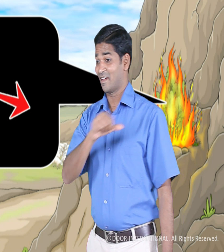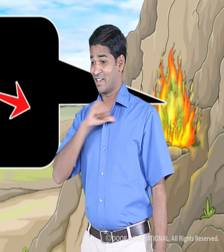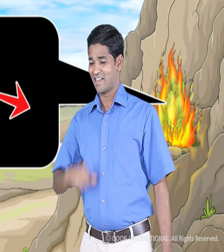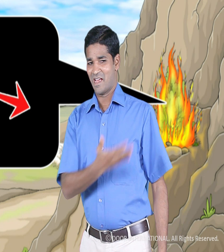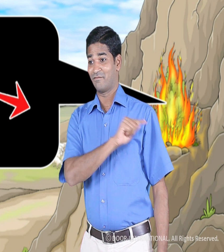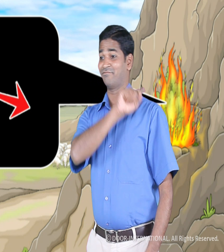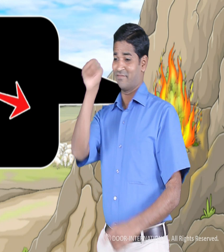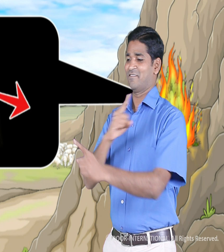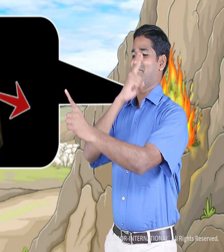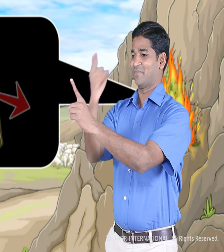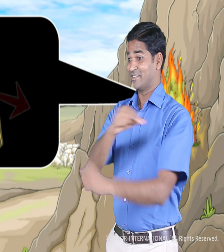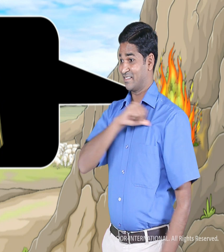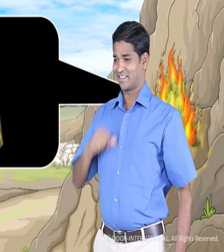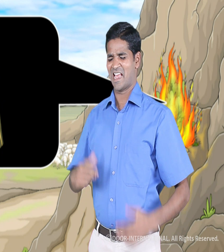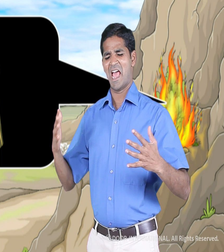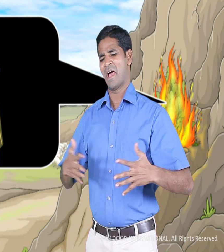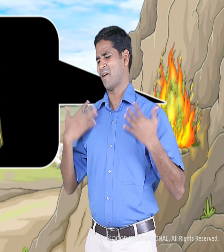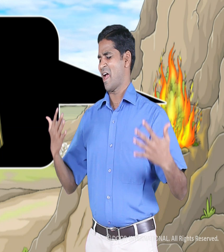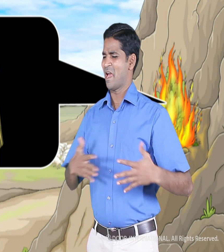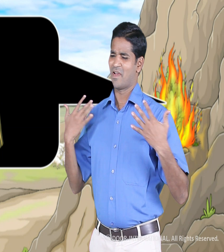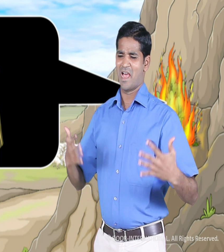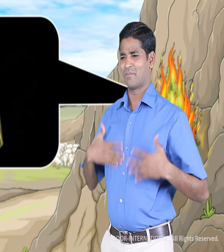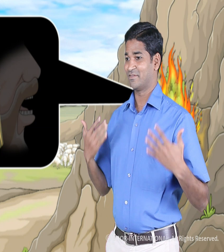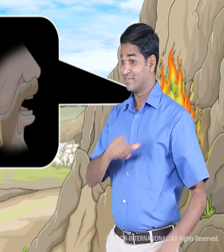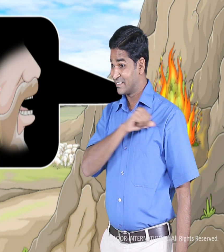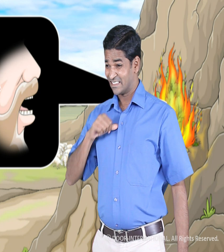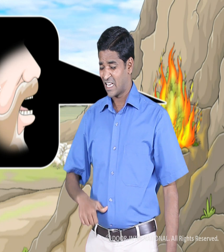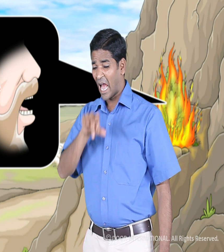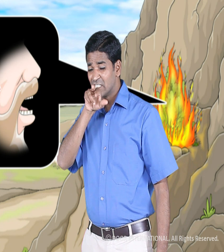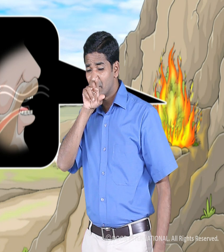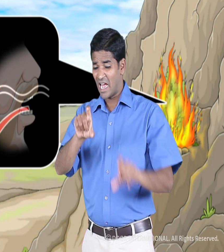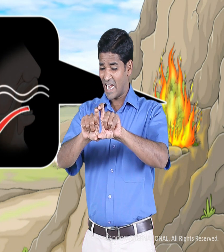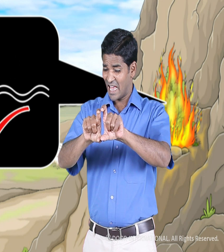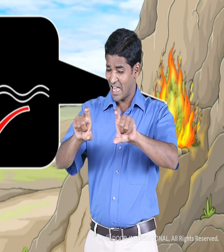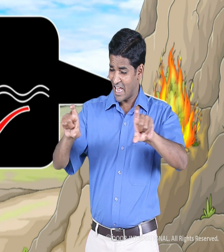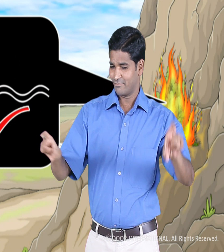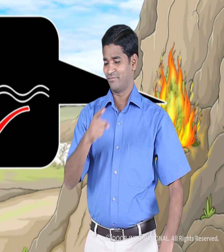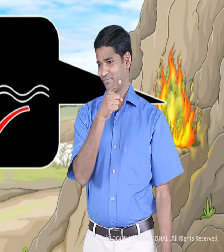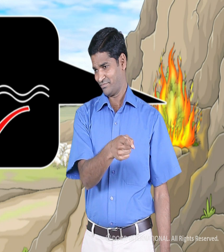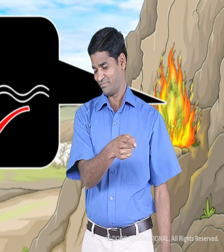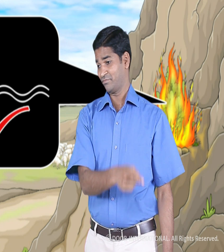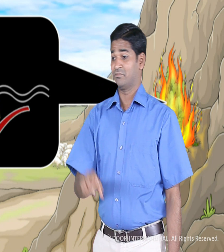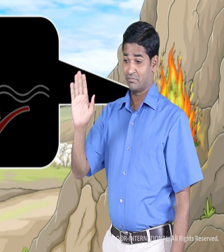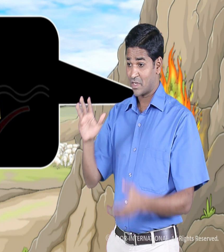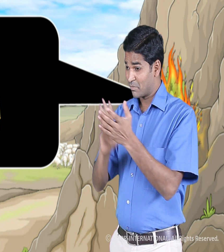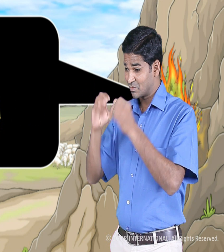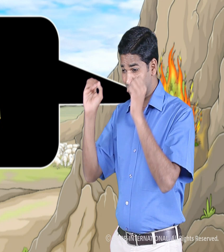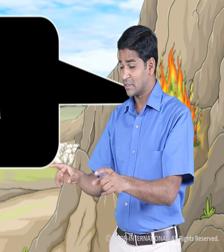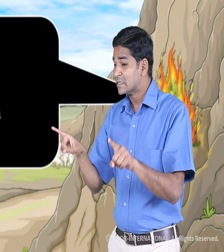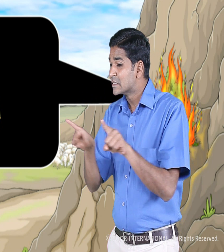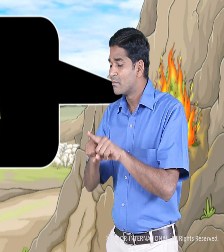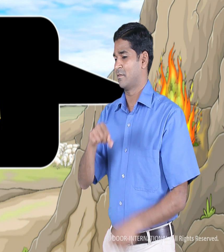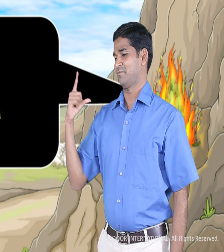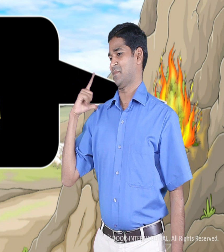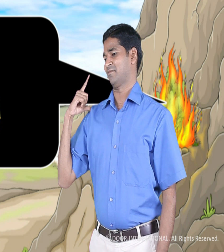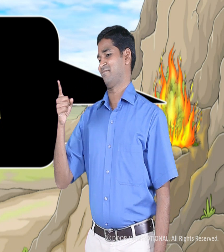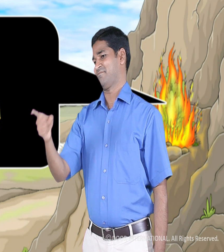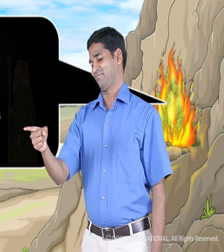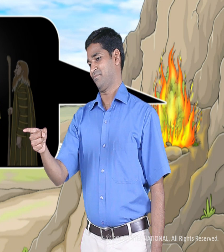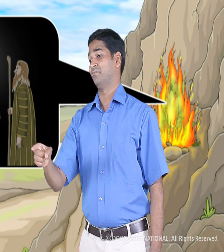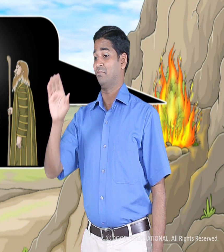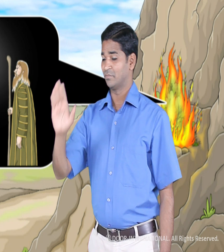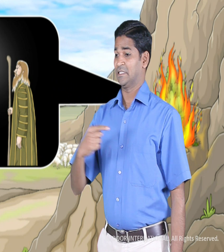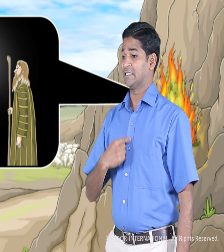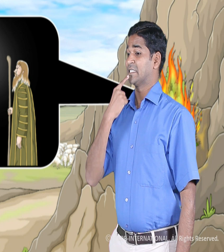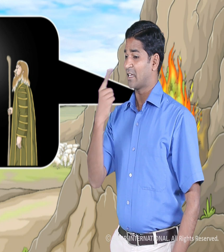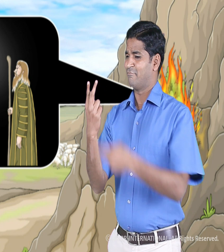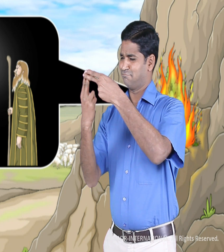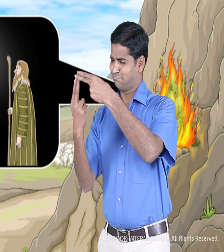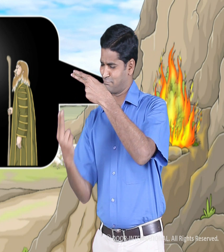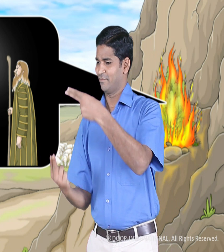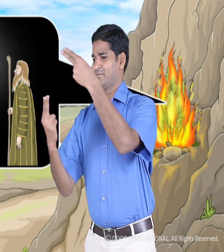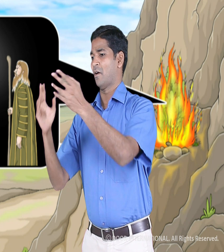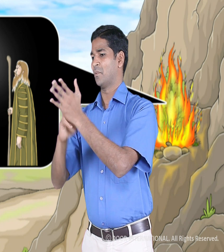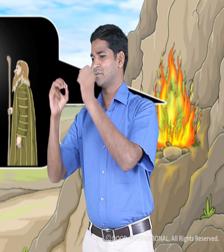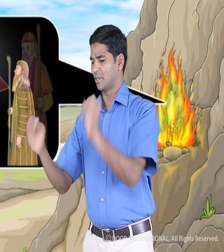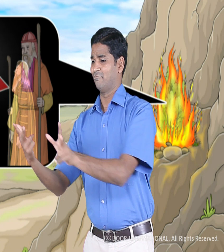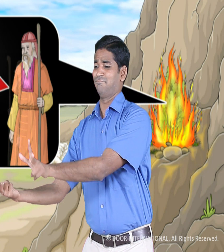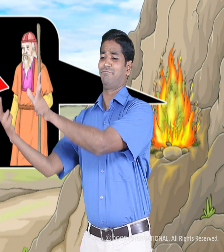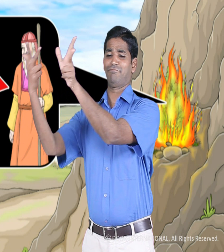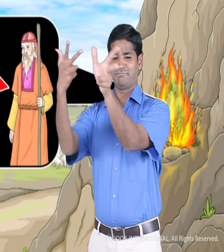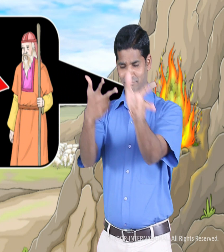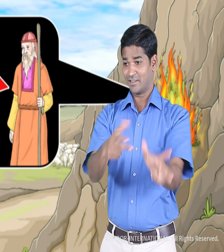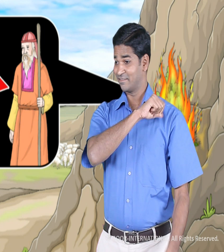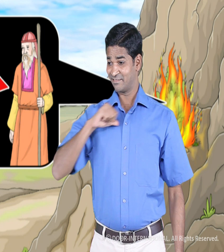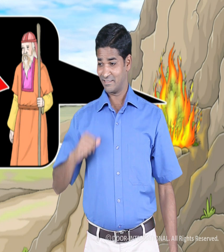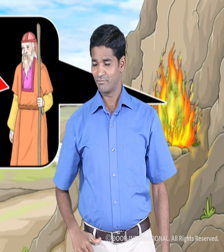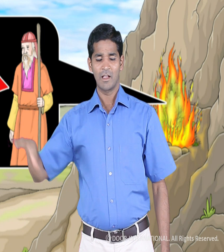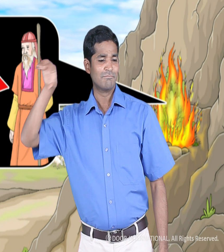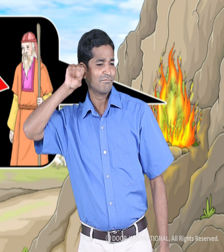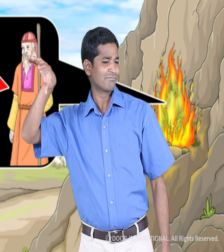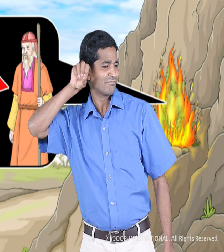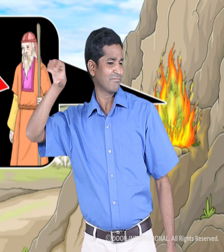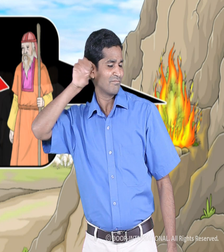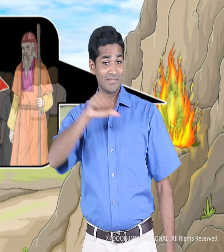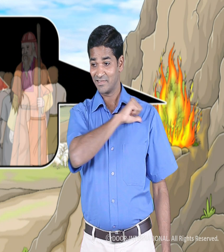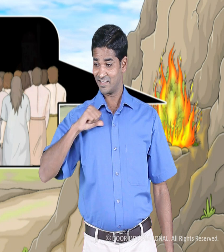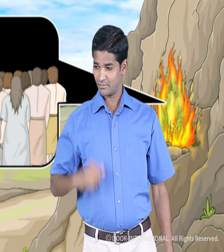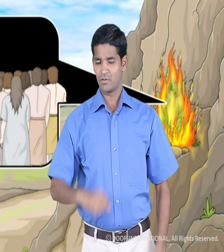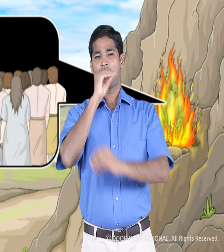When he sees you, he will be glad in his heart. You are to speak to him and put the words in his mouth. I will help both of you to speak, and I will teach you what to do.